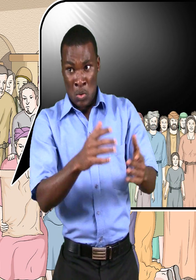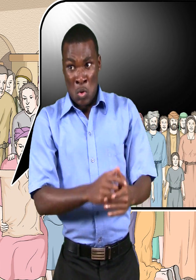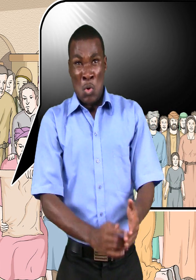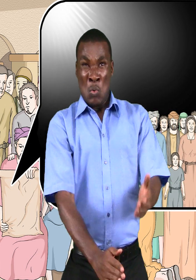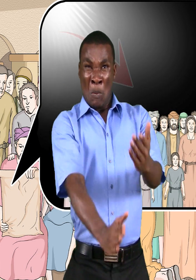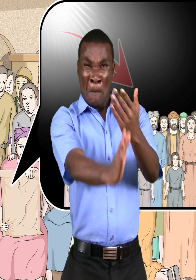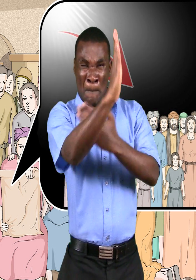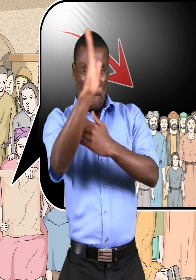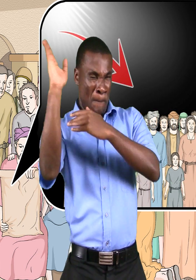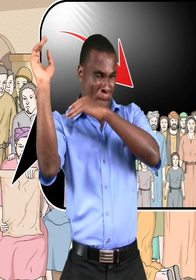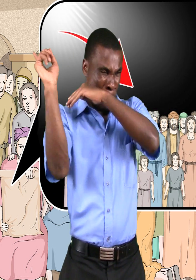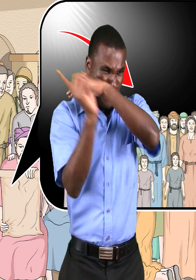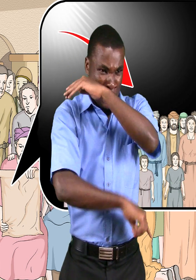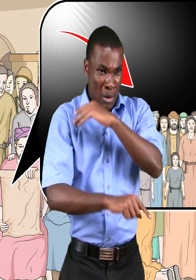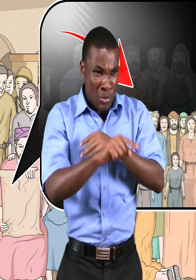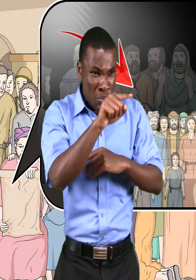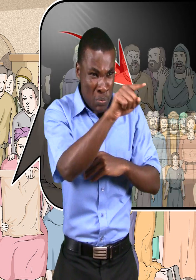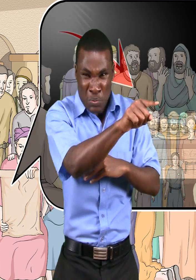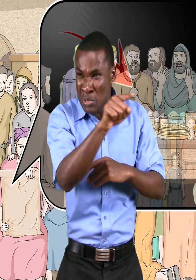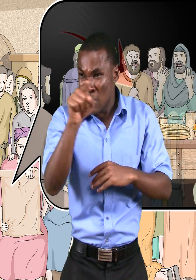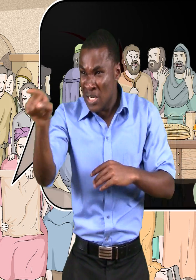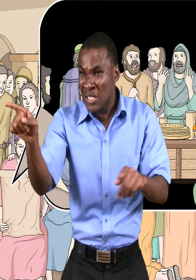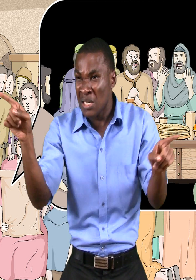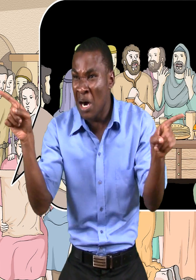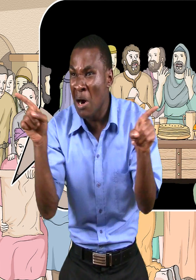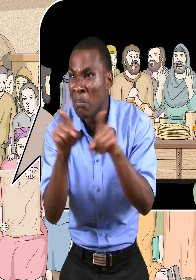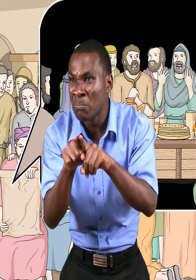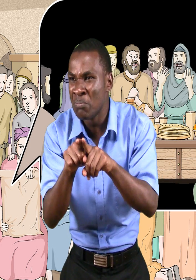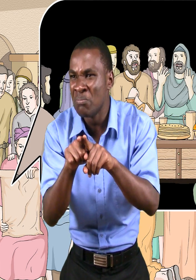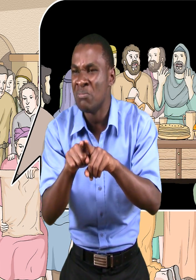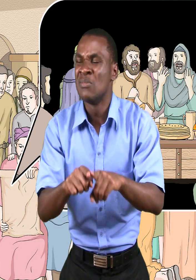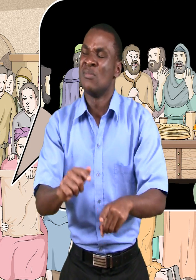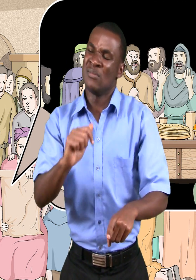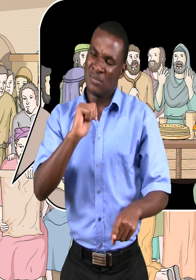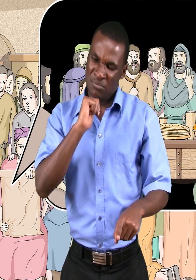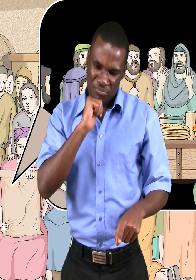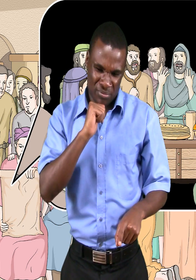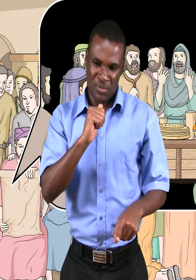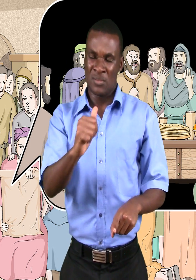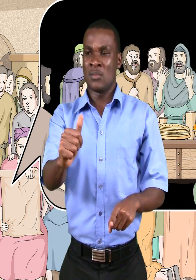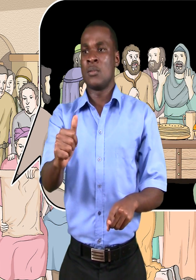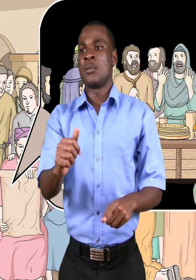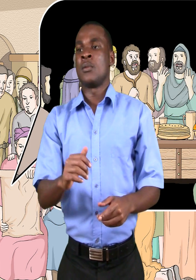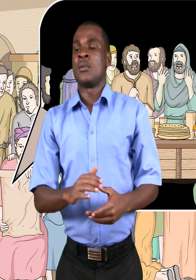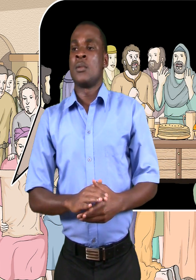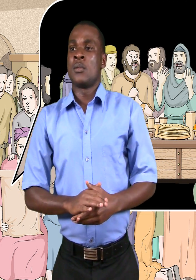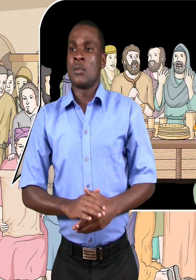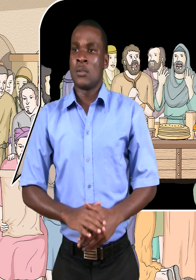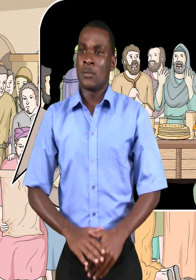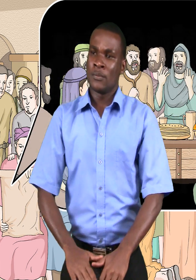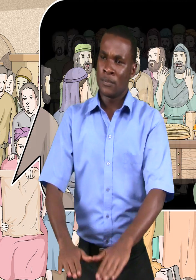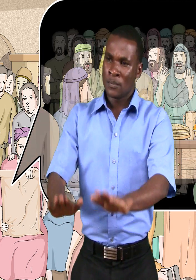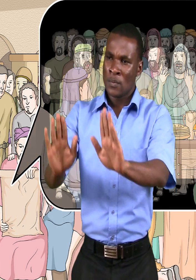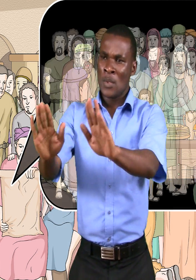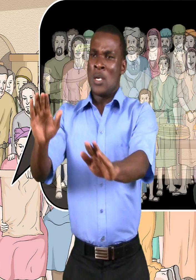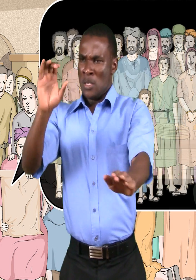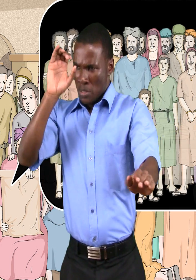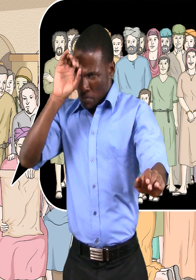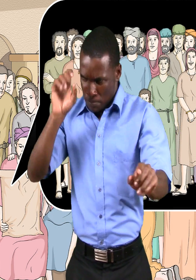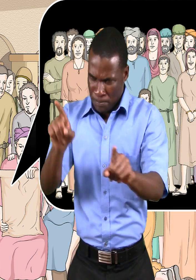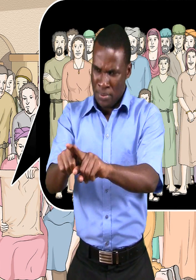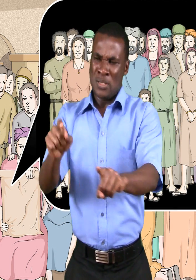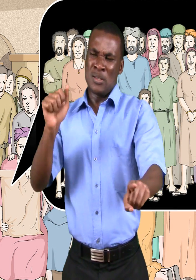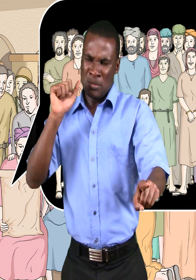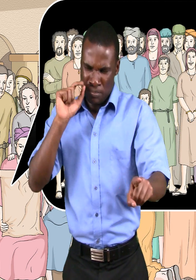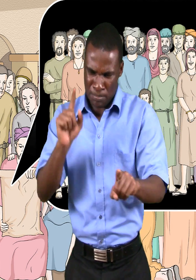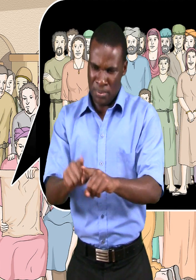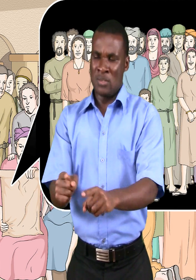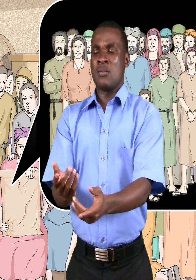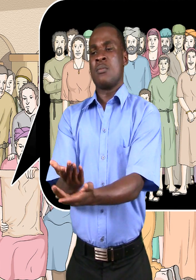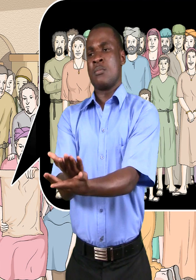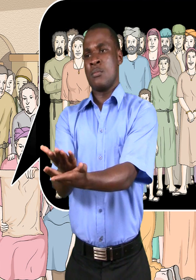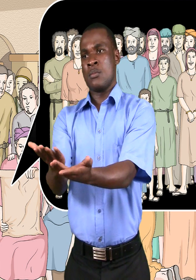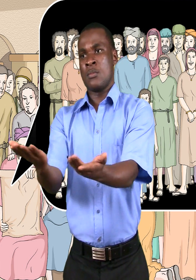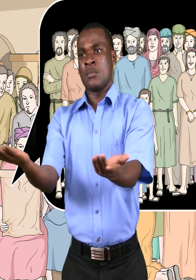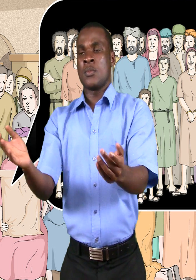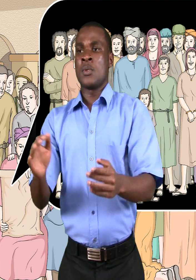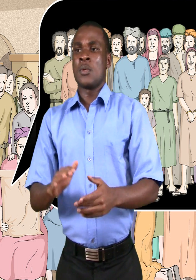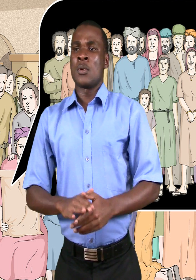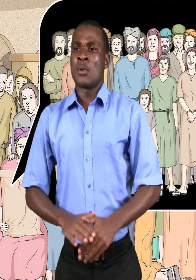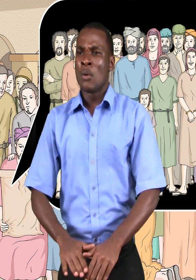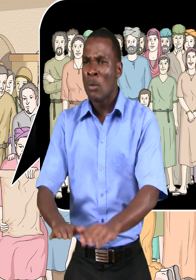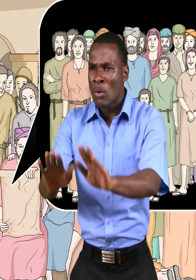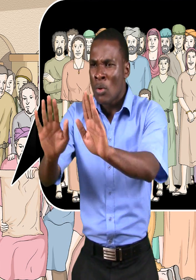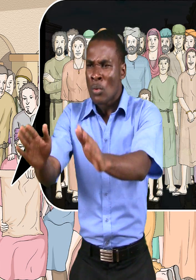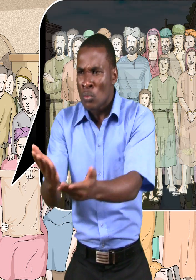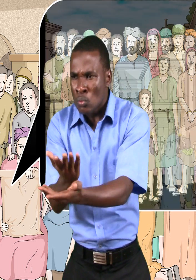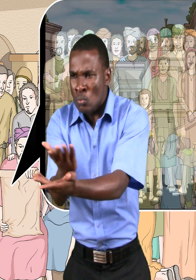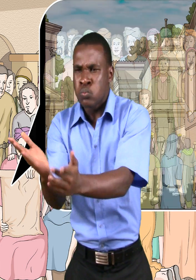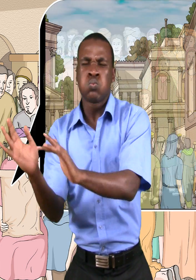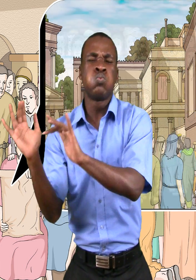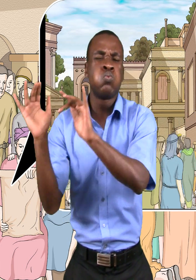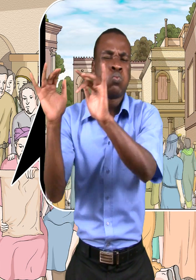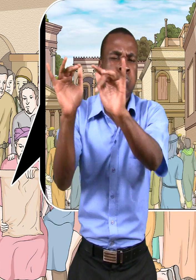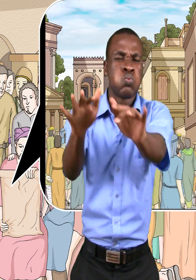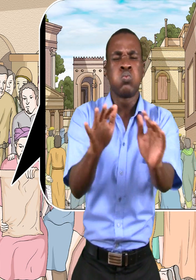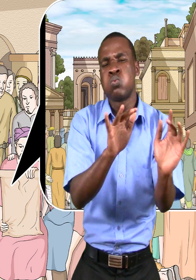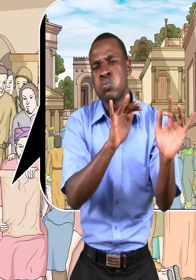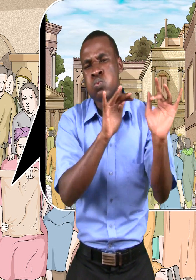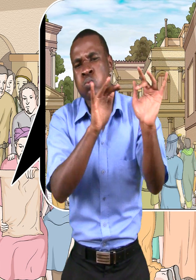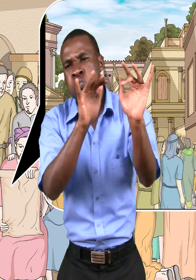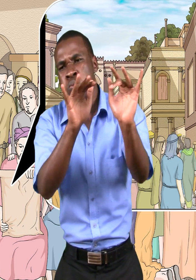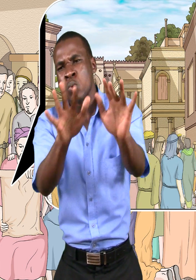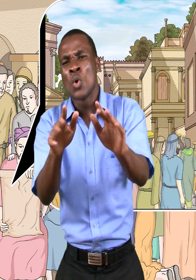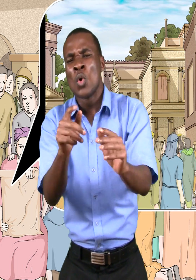So, my brothers, when you come together to eat, wait for one another.